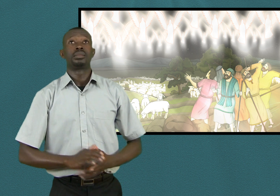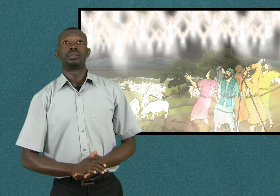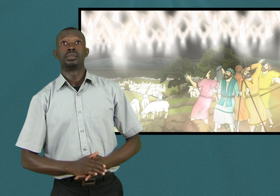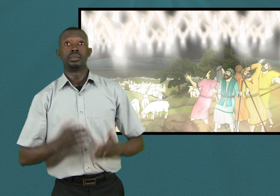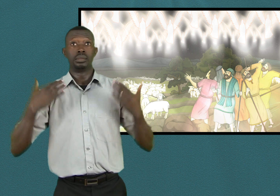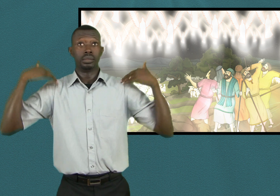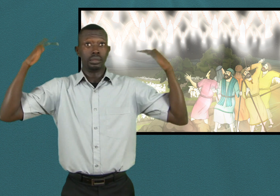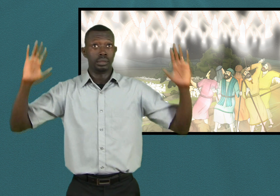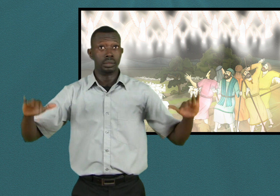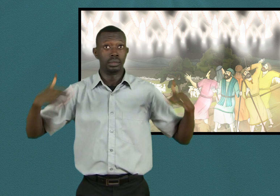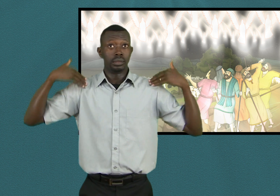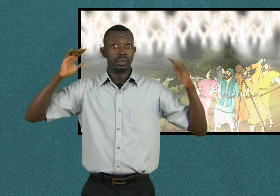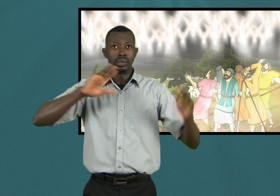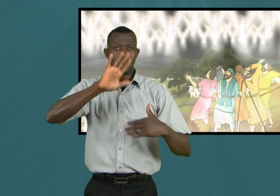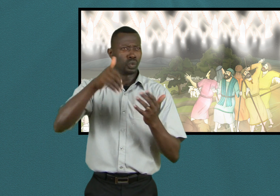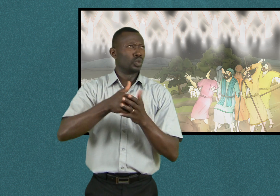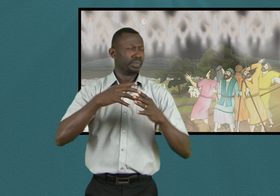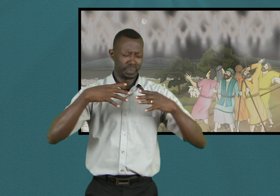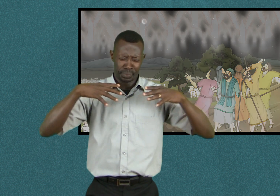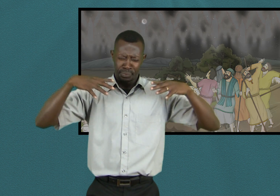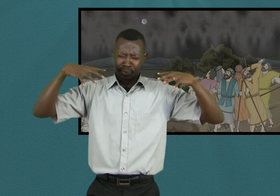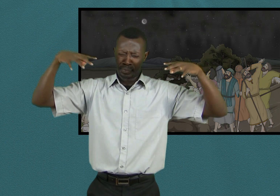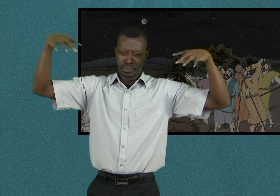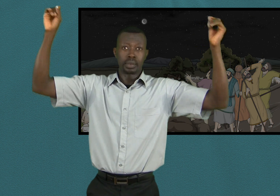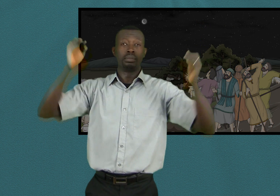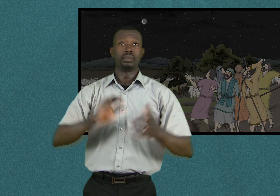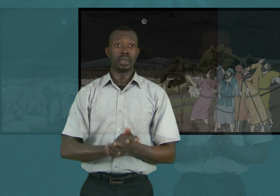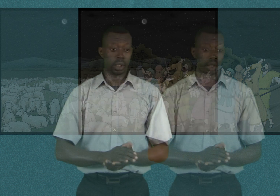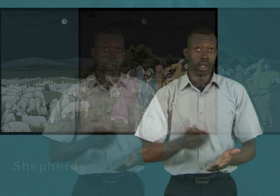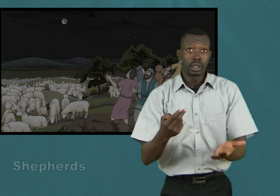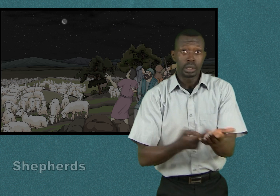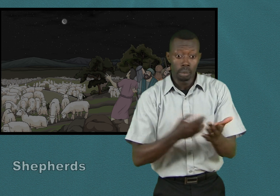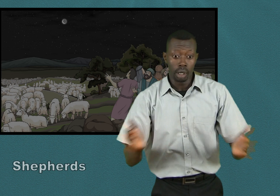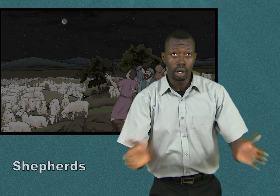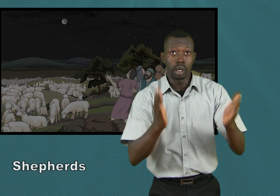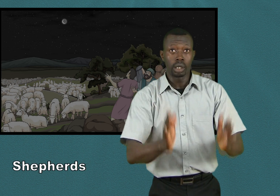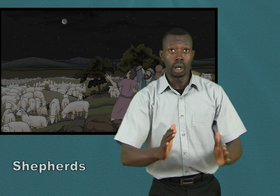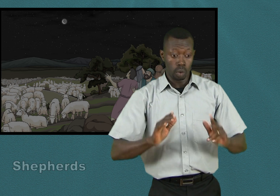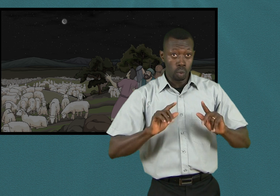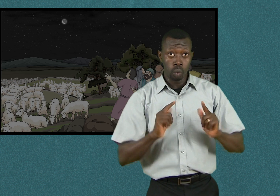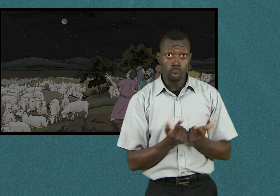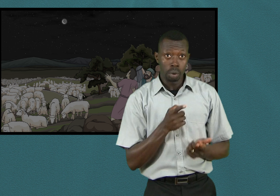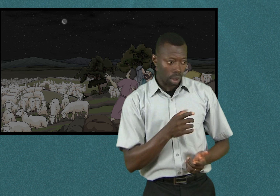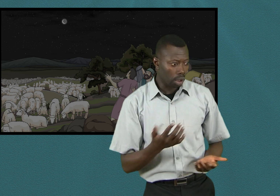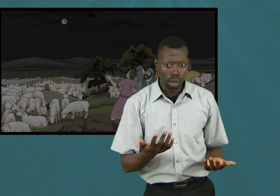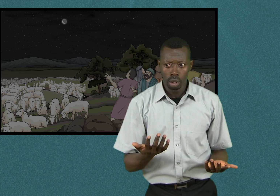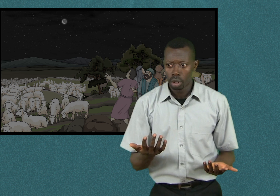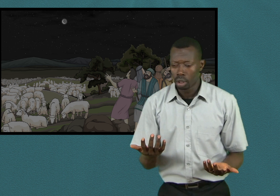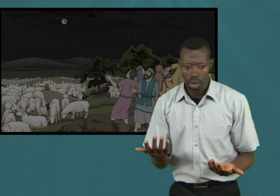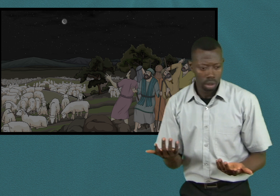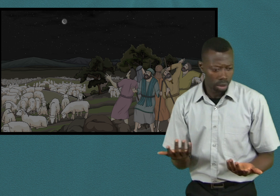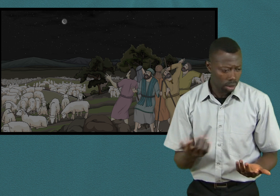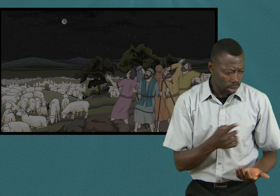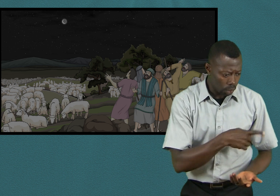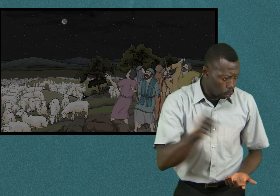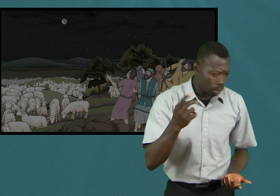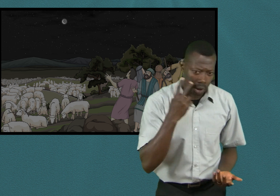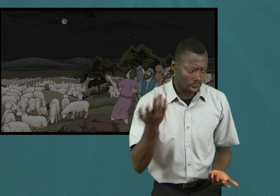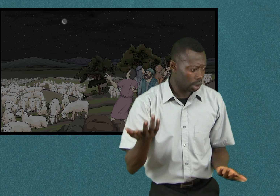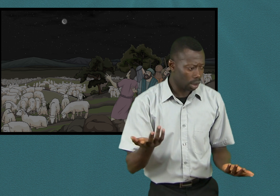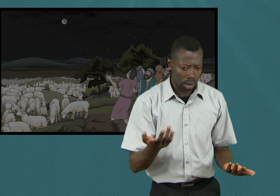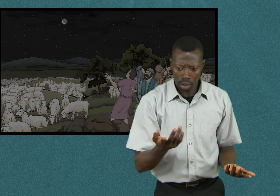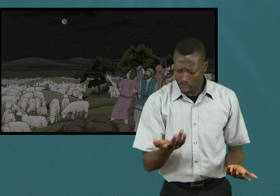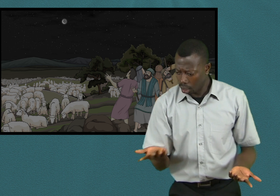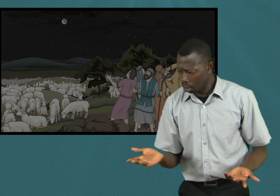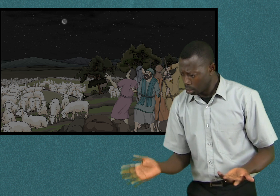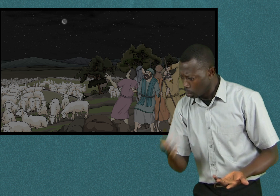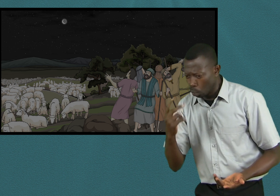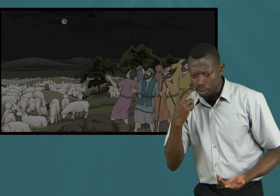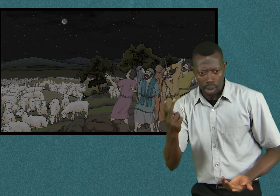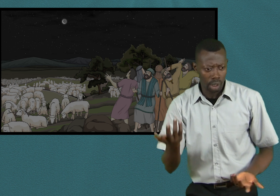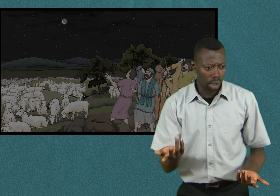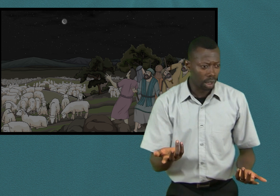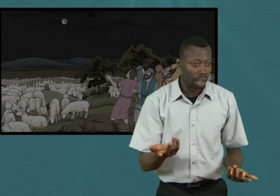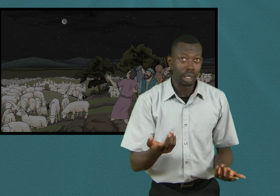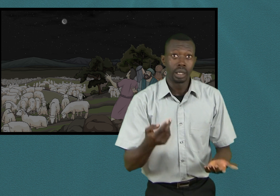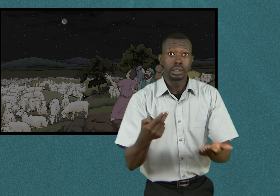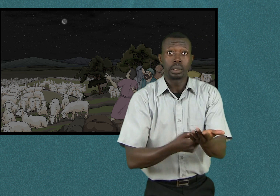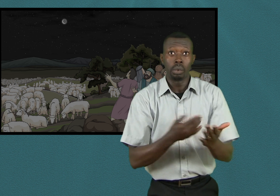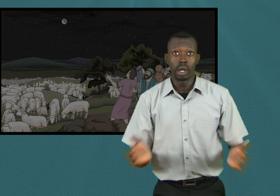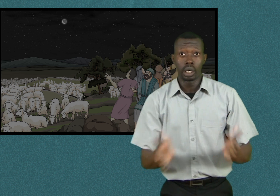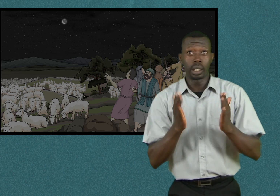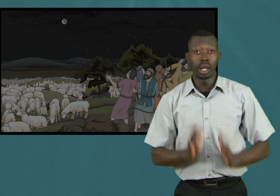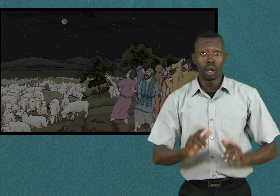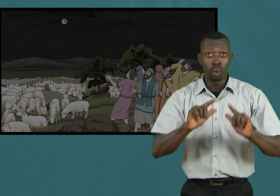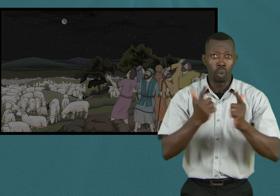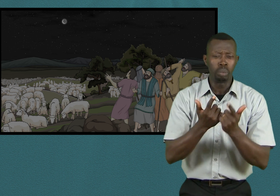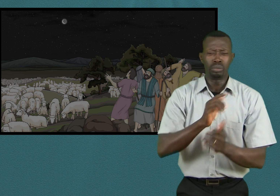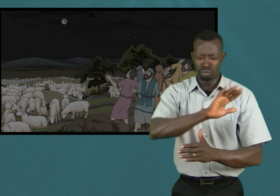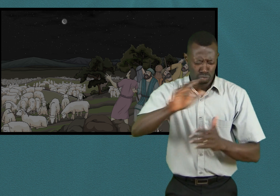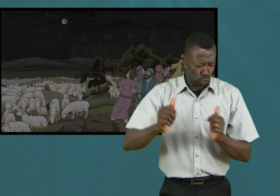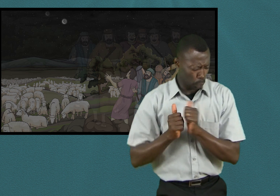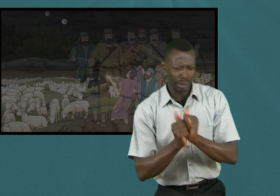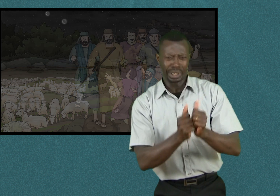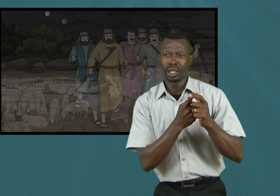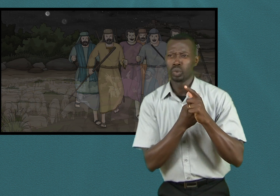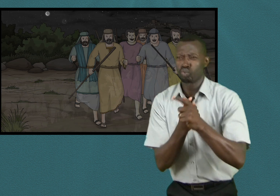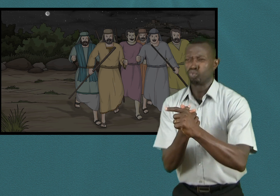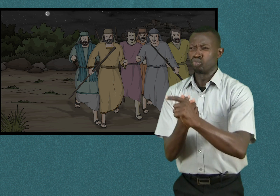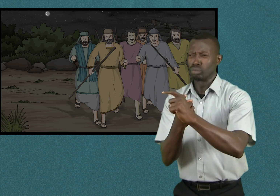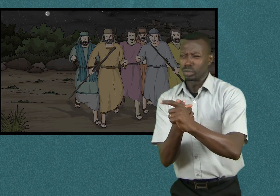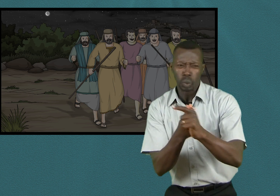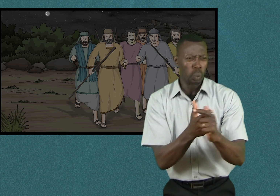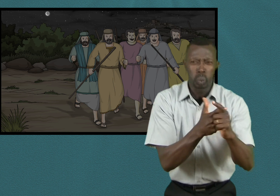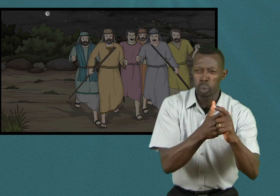When the angels had left them and gone into heaven, the shepherds said to one another, “Let us go to Bethlehem and see this thing that has happened, which the Lord has made known to us.”